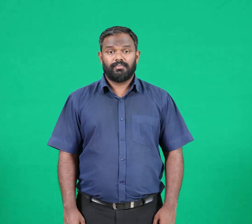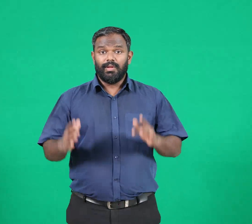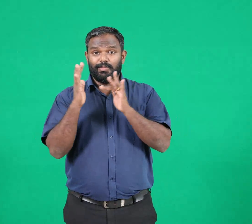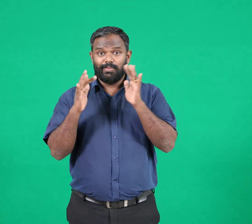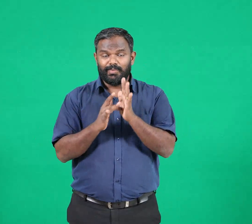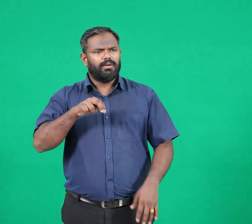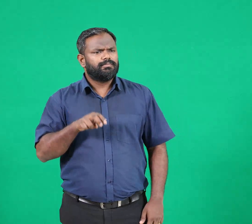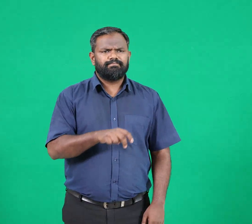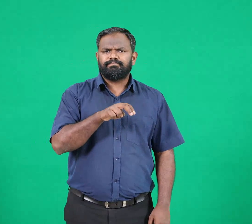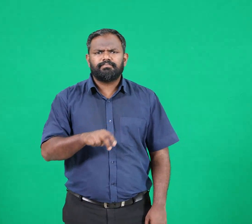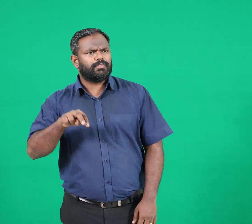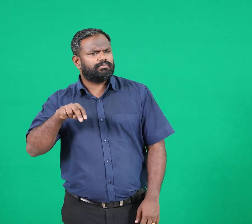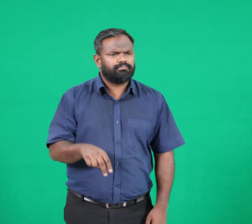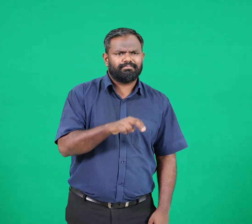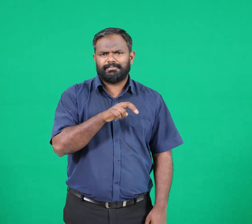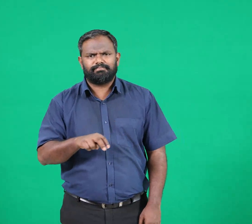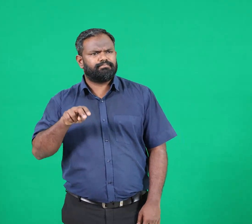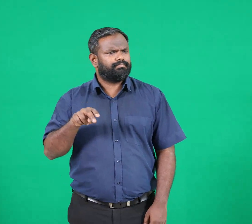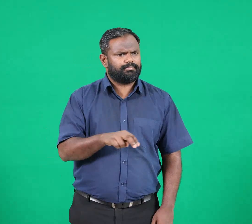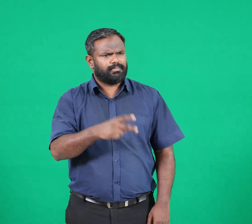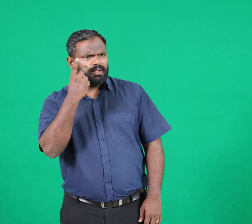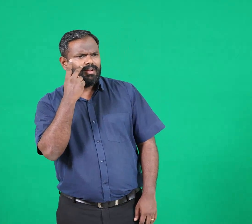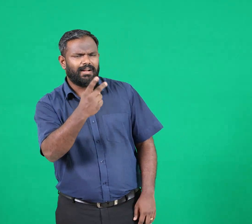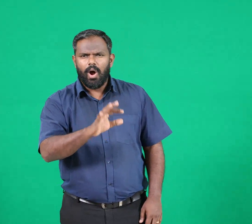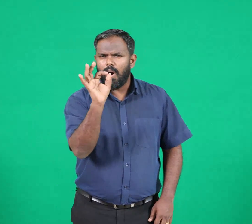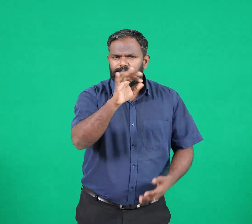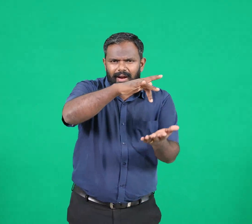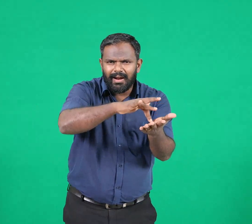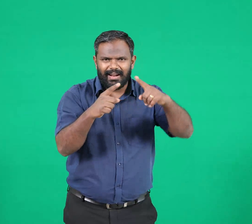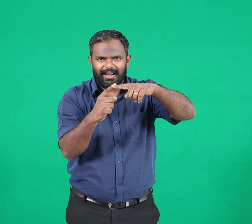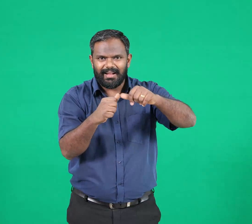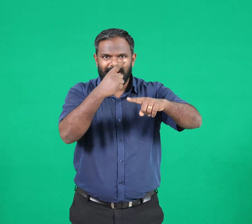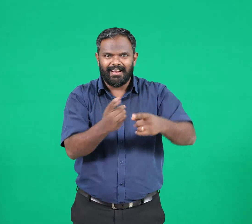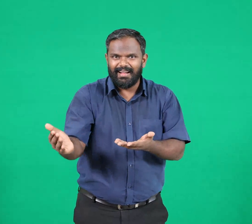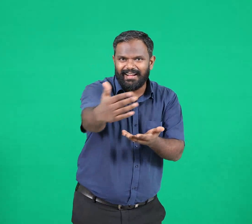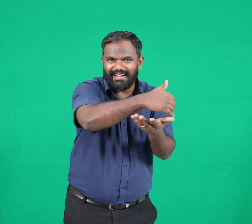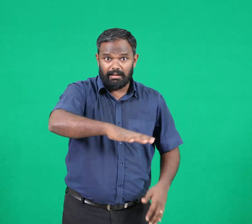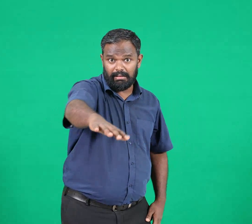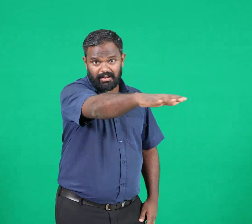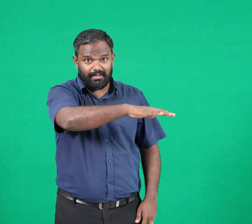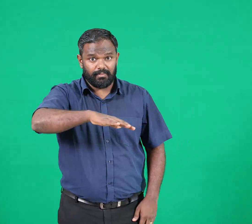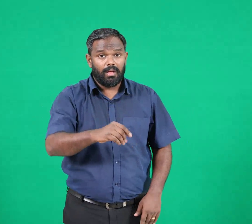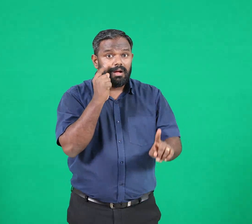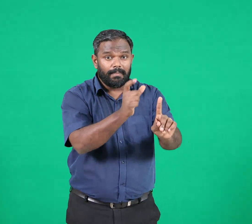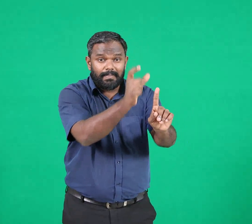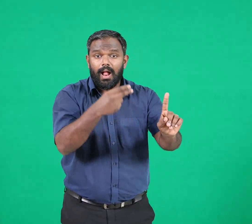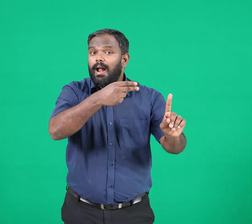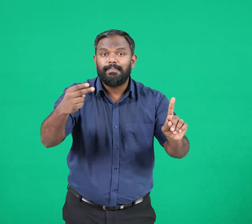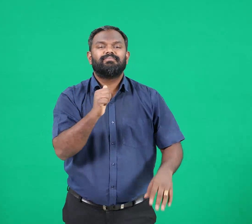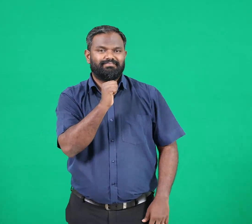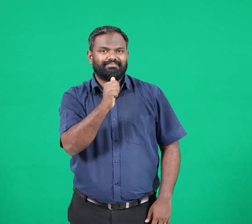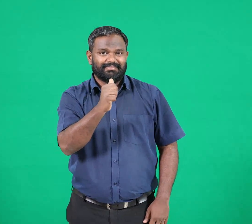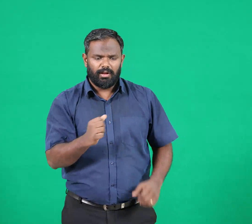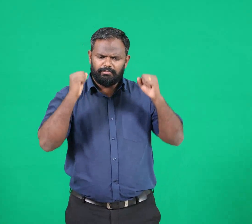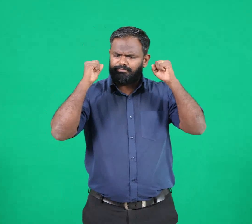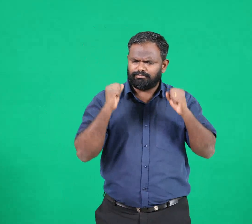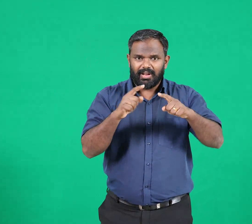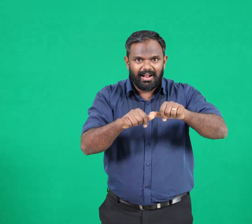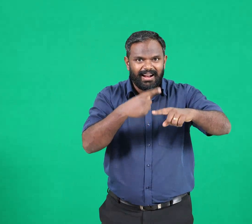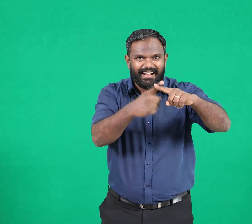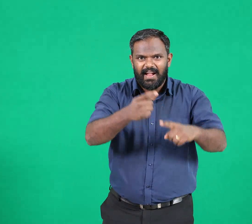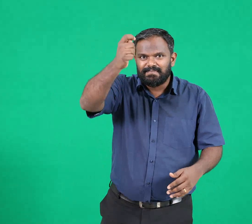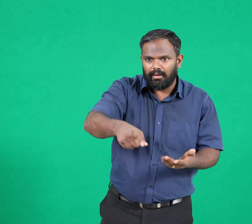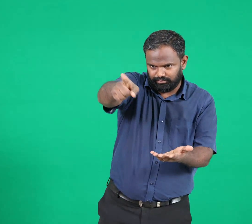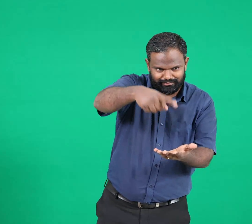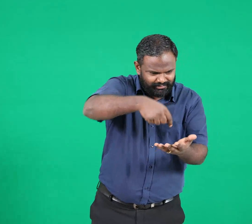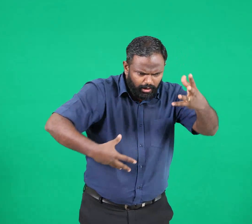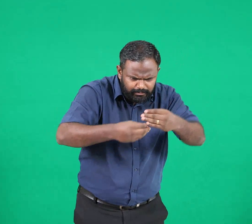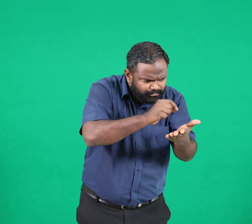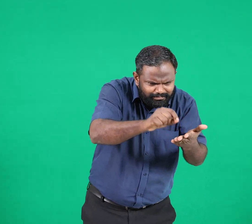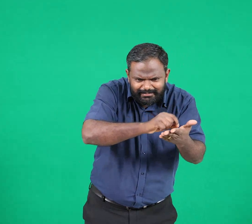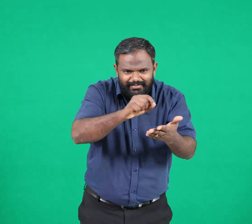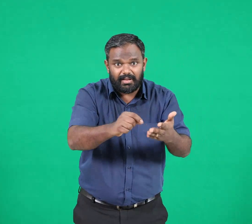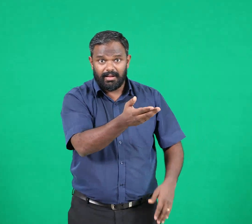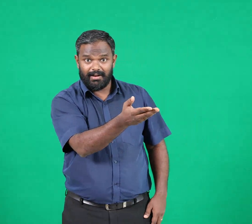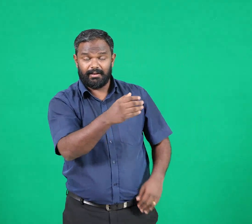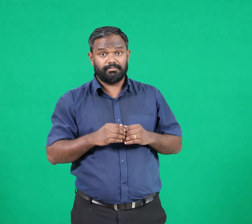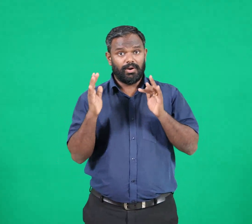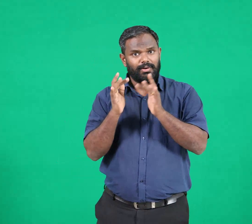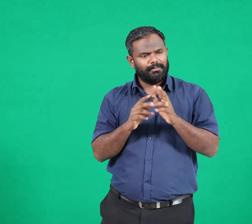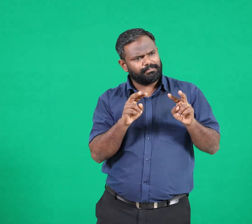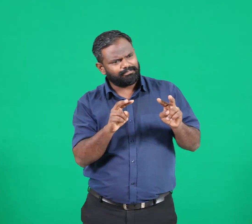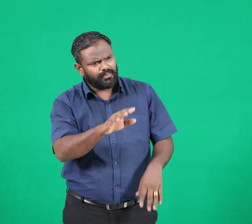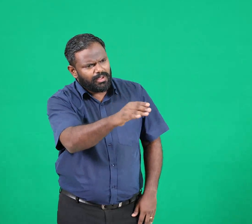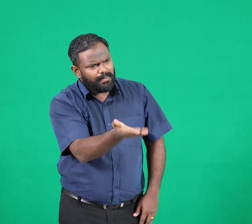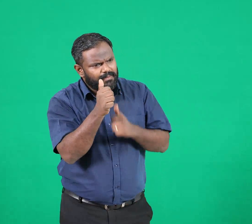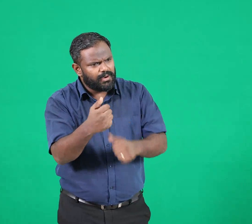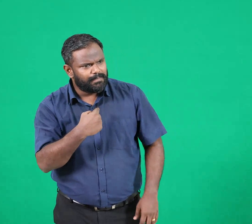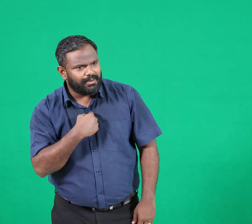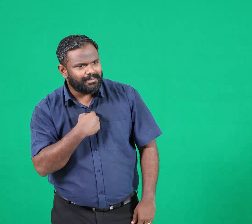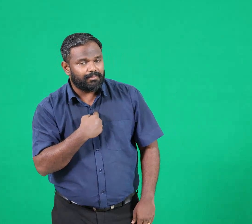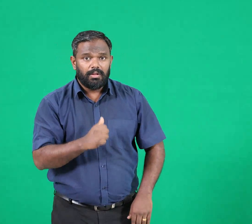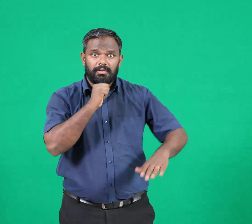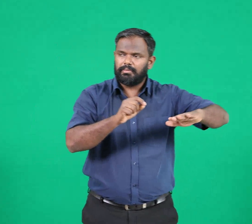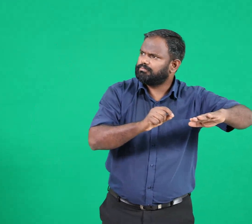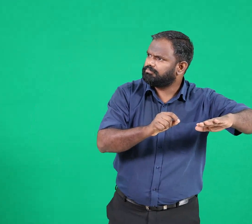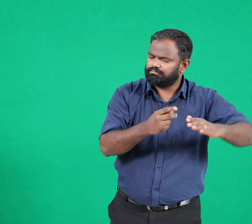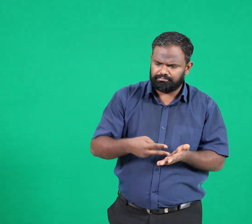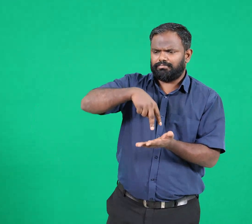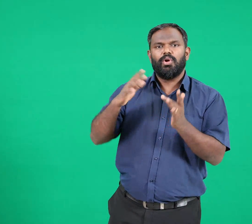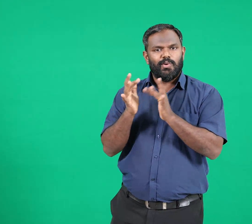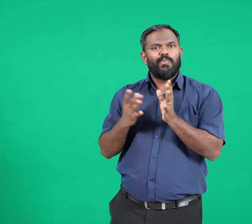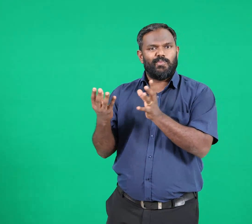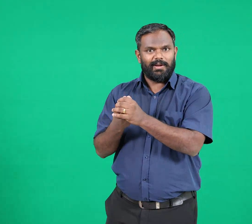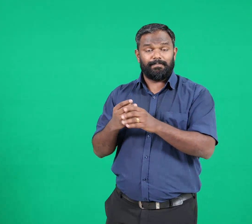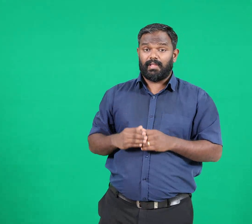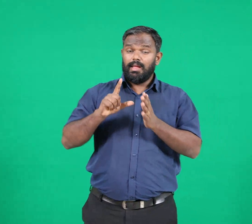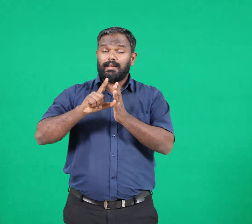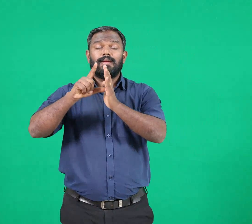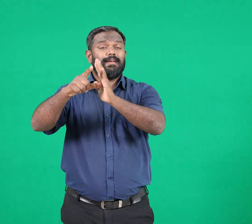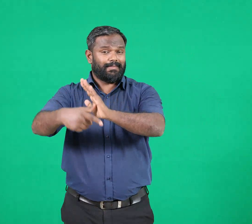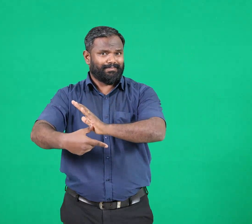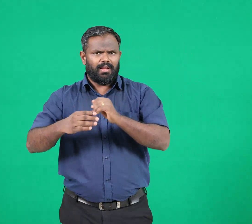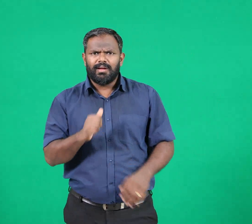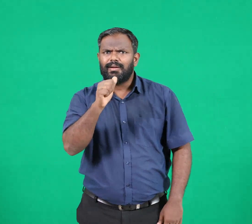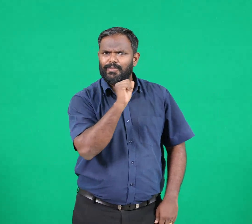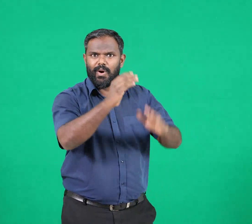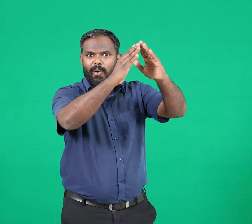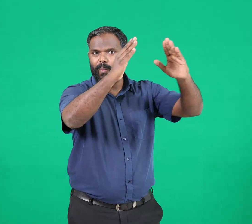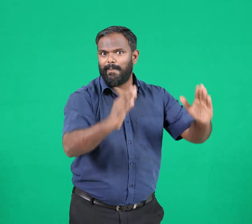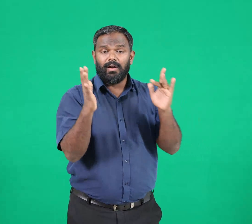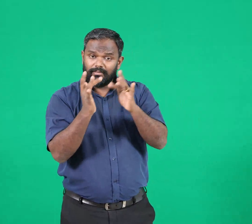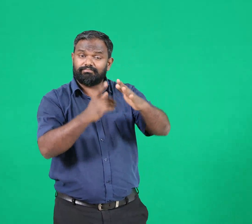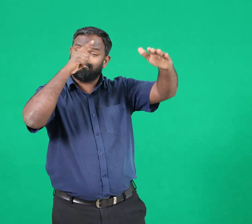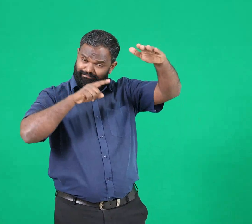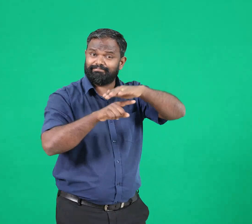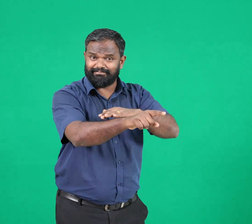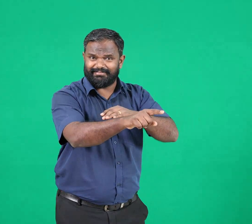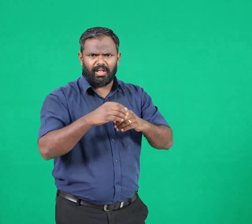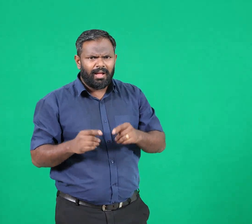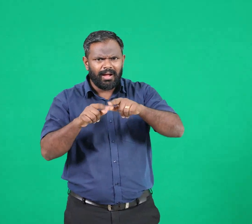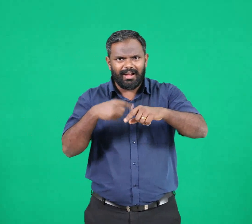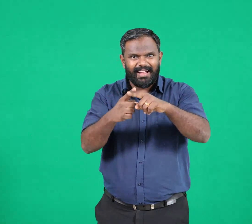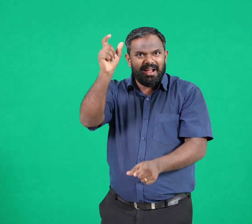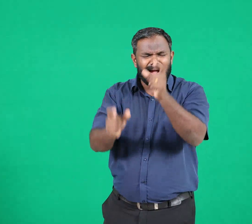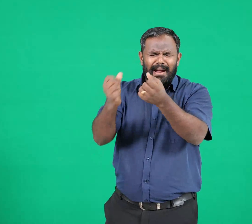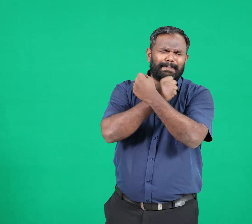As Jesus went on from there, He saw a man named Matthew sitting at the tax booth. "Follow Me," He told him, and Matthew got up and followed Him.